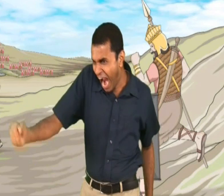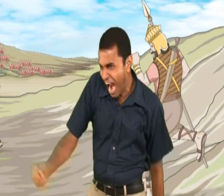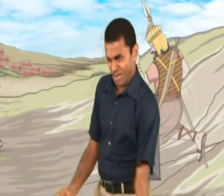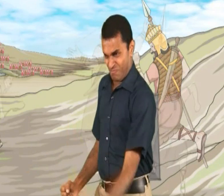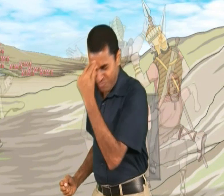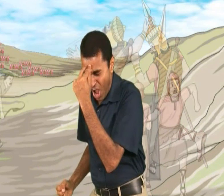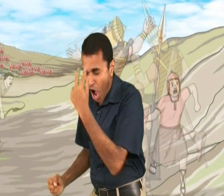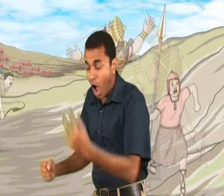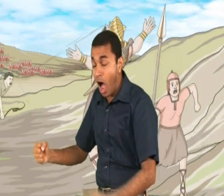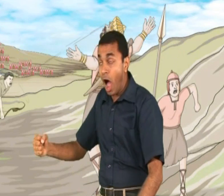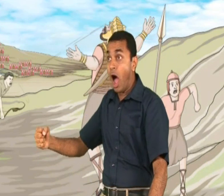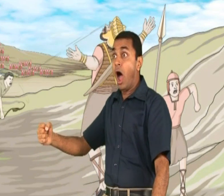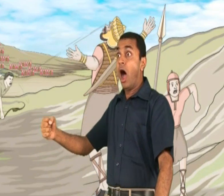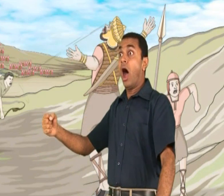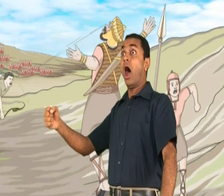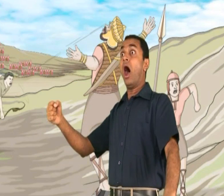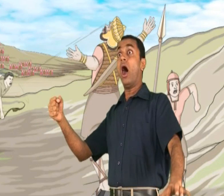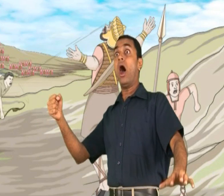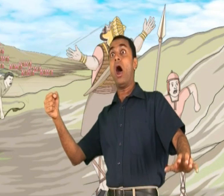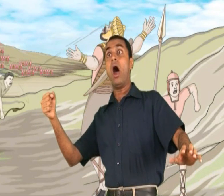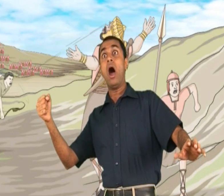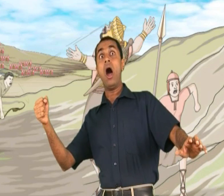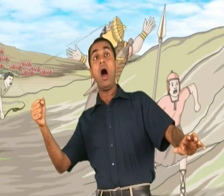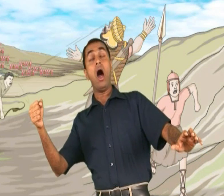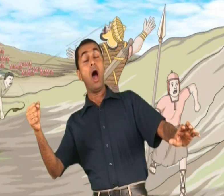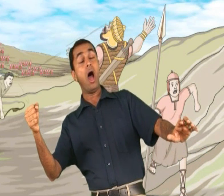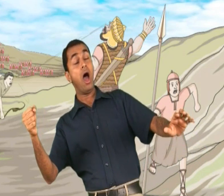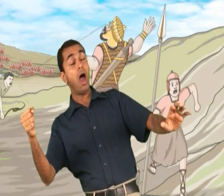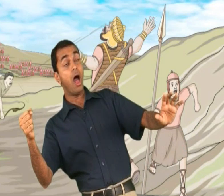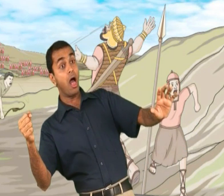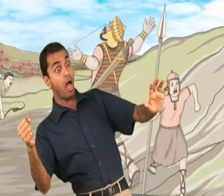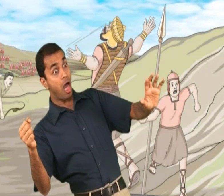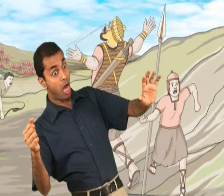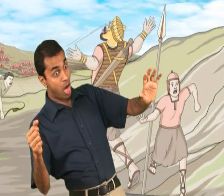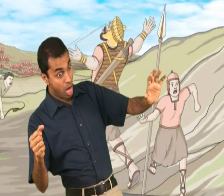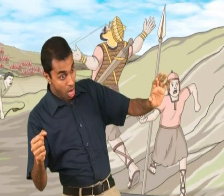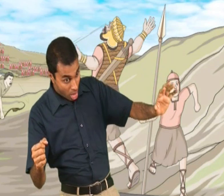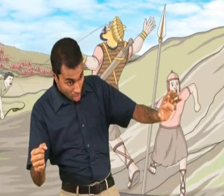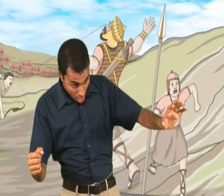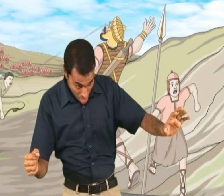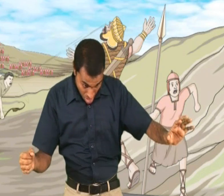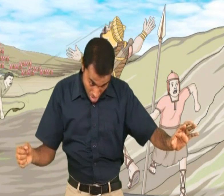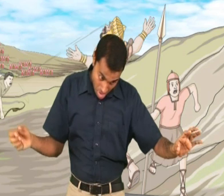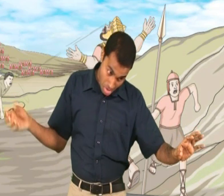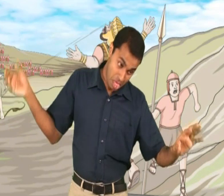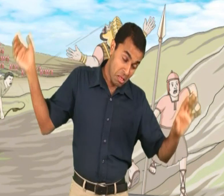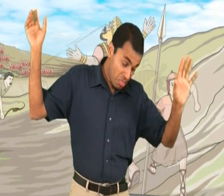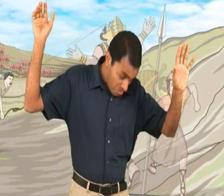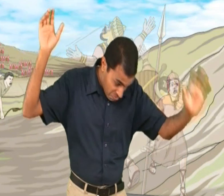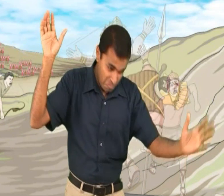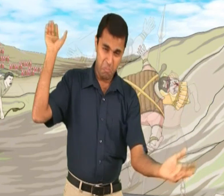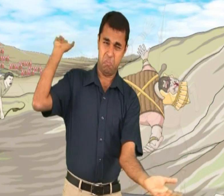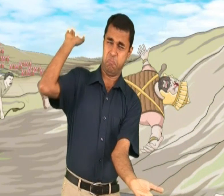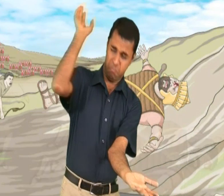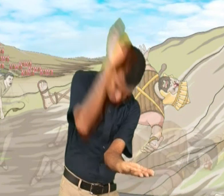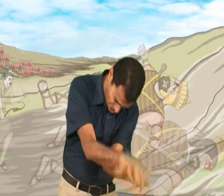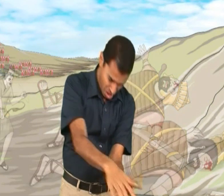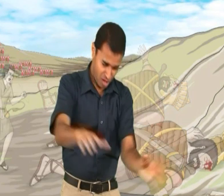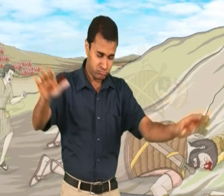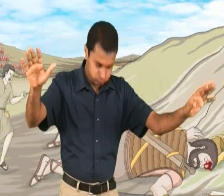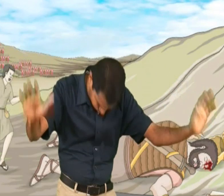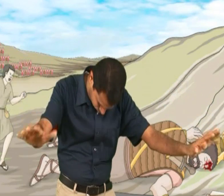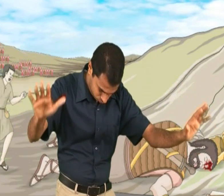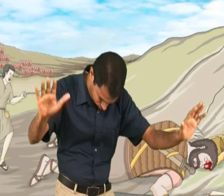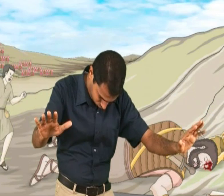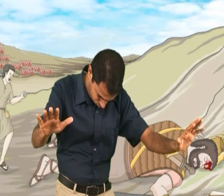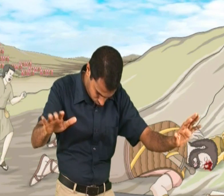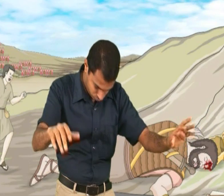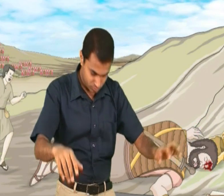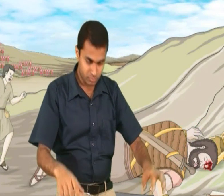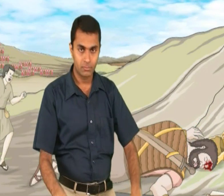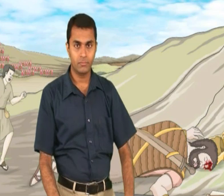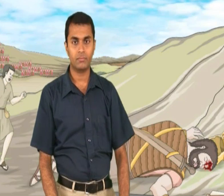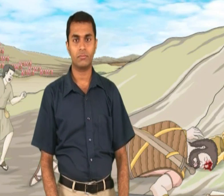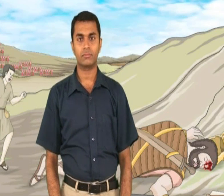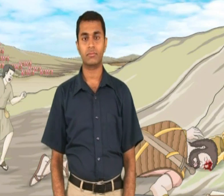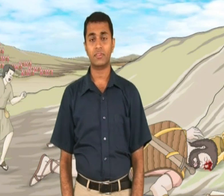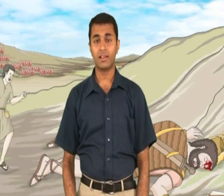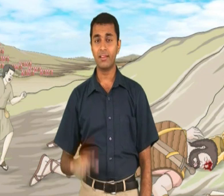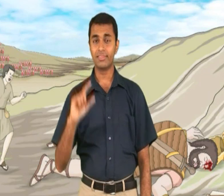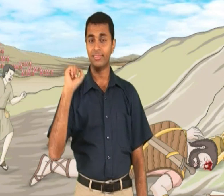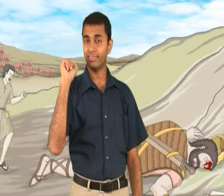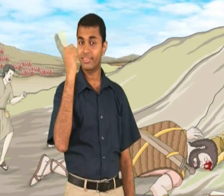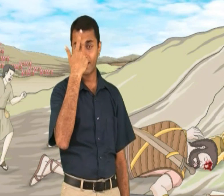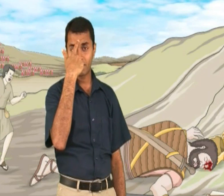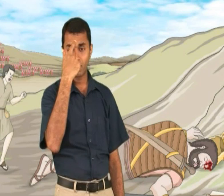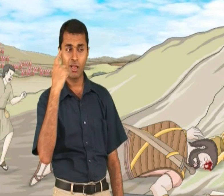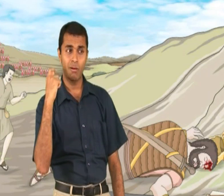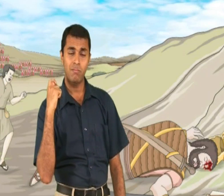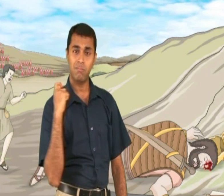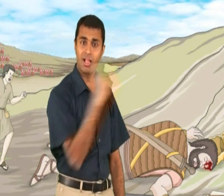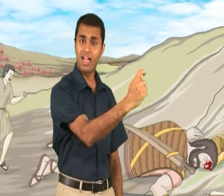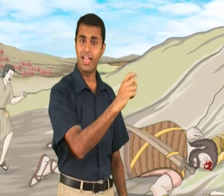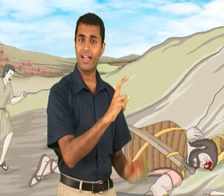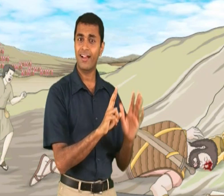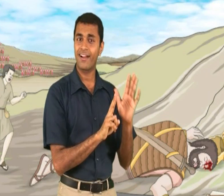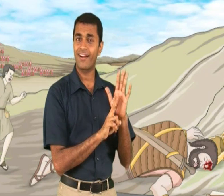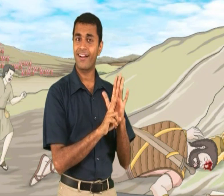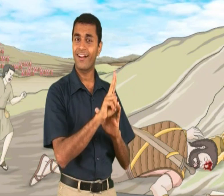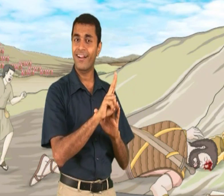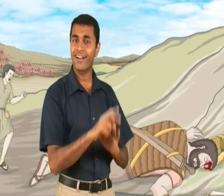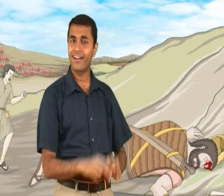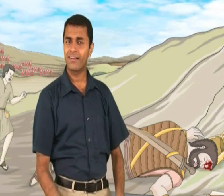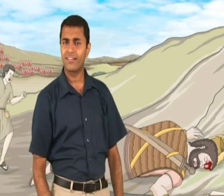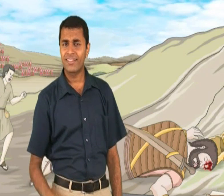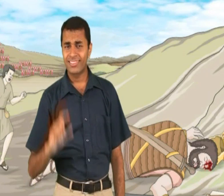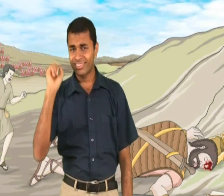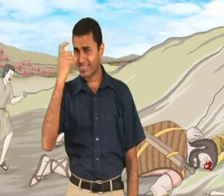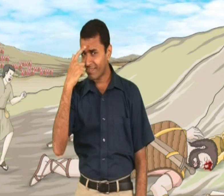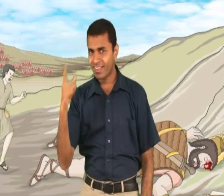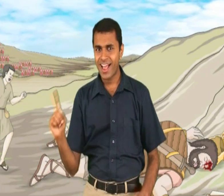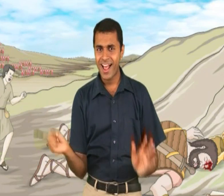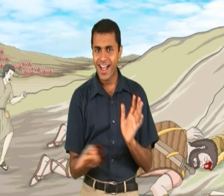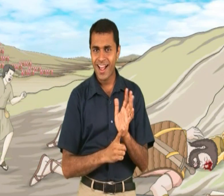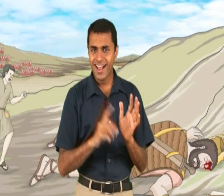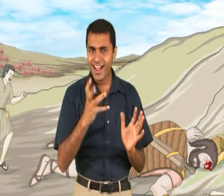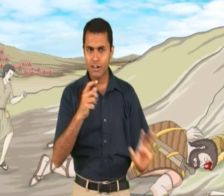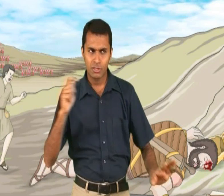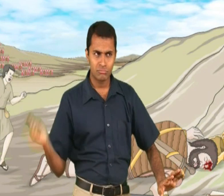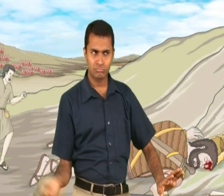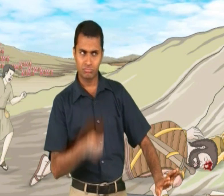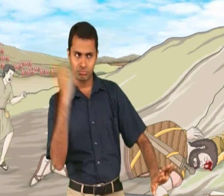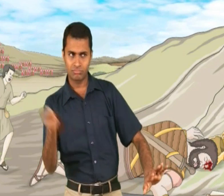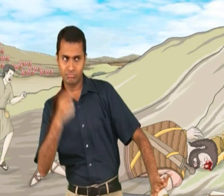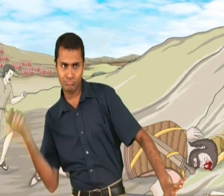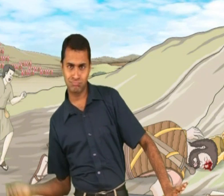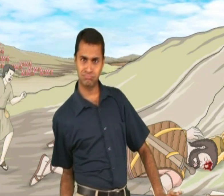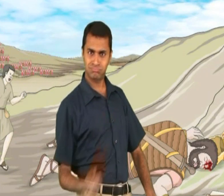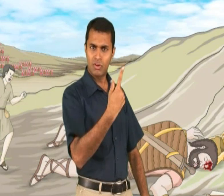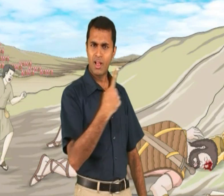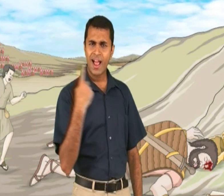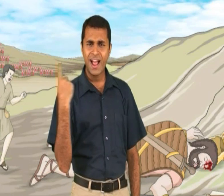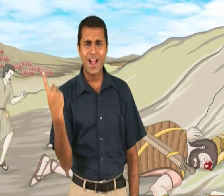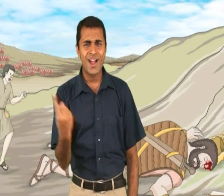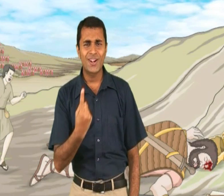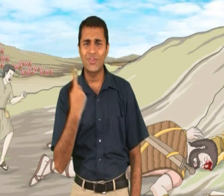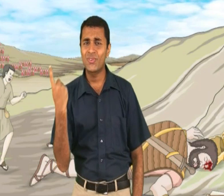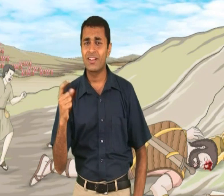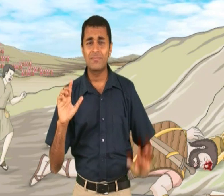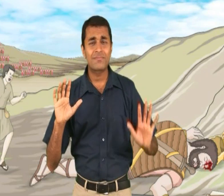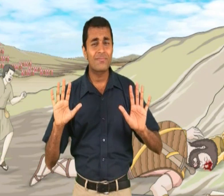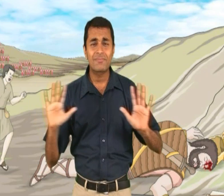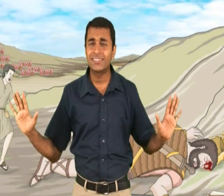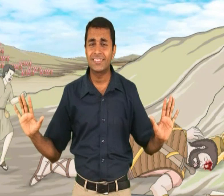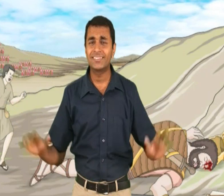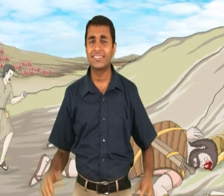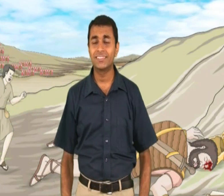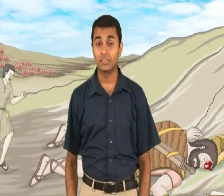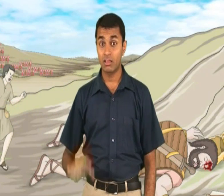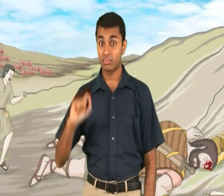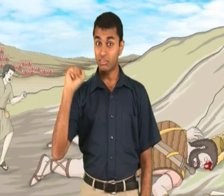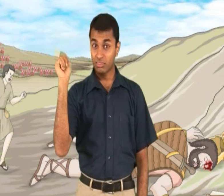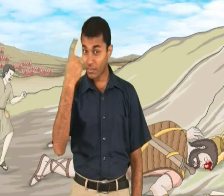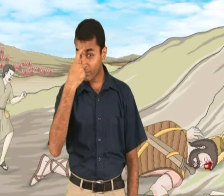The stone sank into his forehead, and he fell facedown on the ground. Thus David prevailed over the Philistine with a sling and a stone;